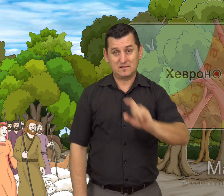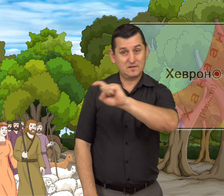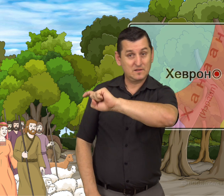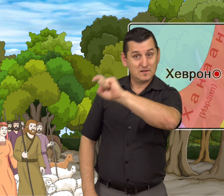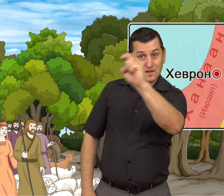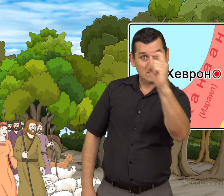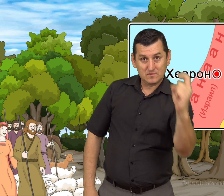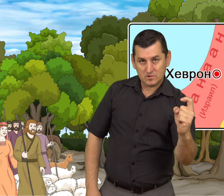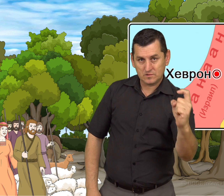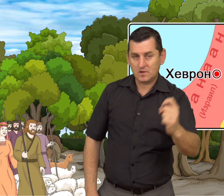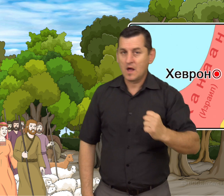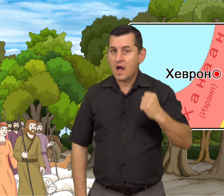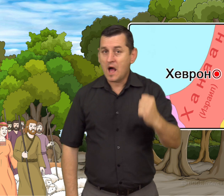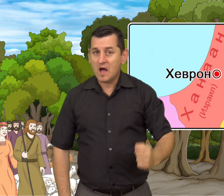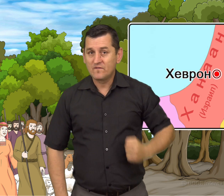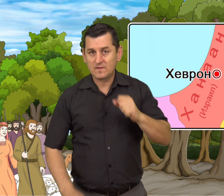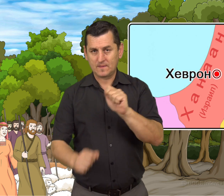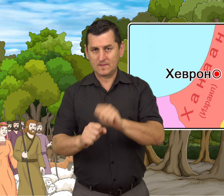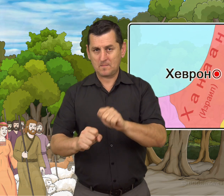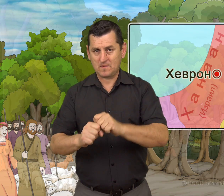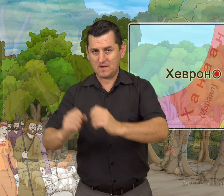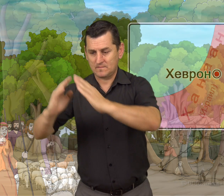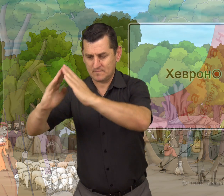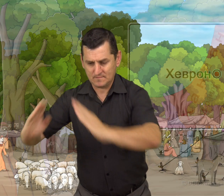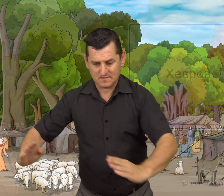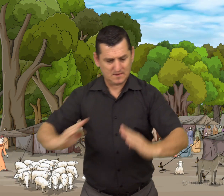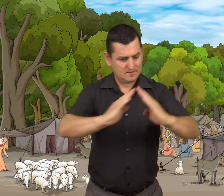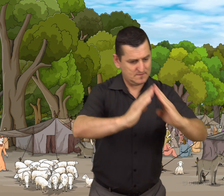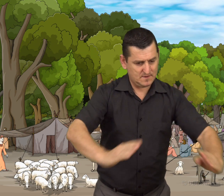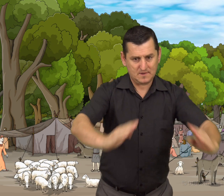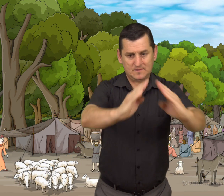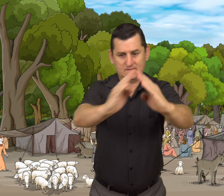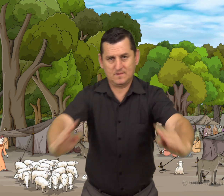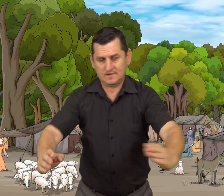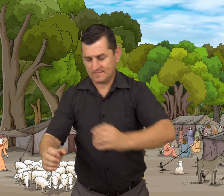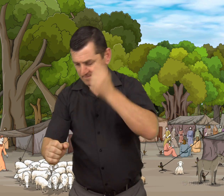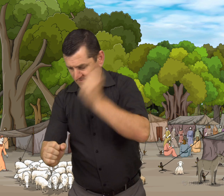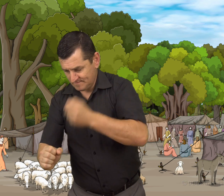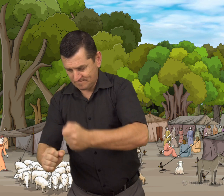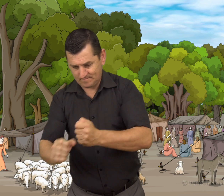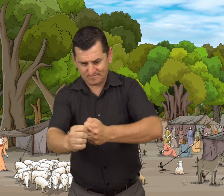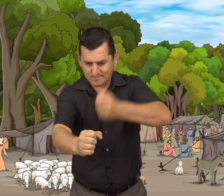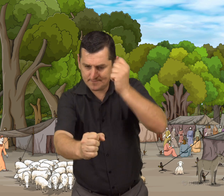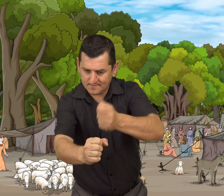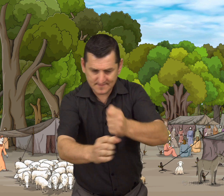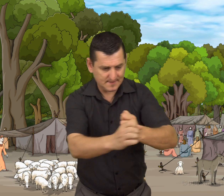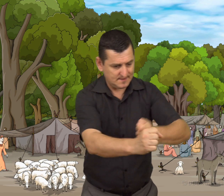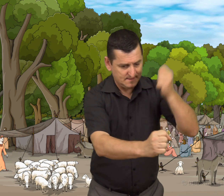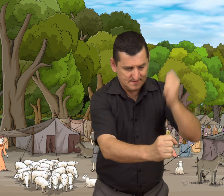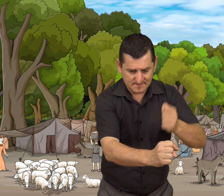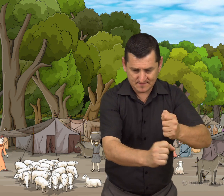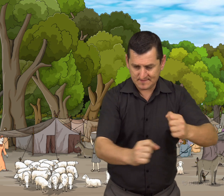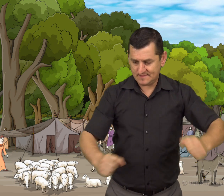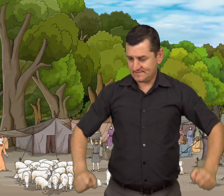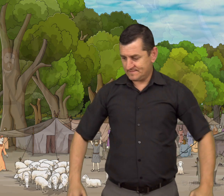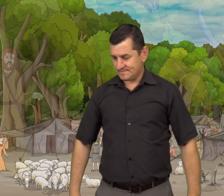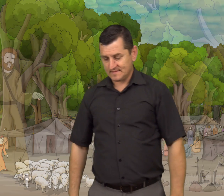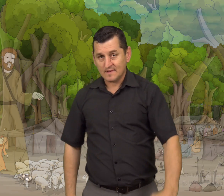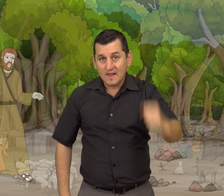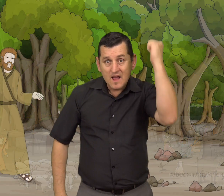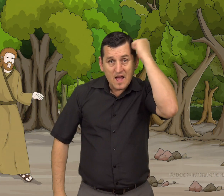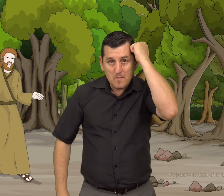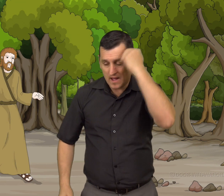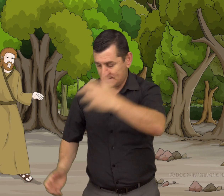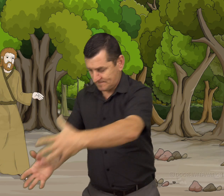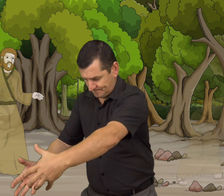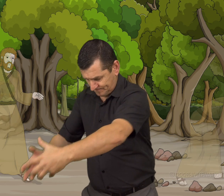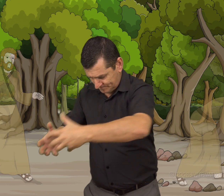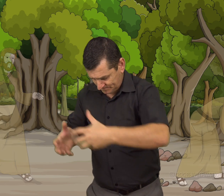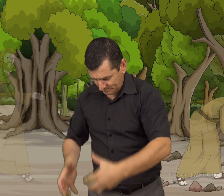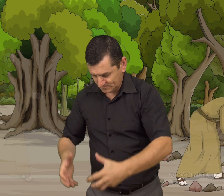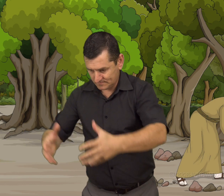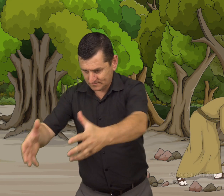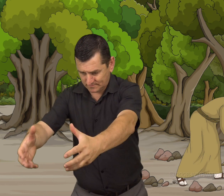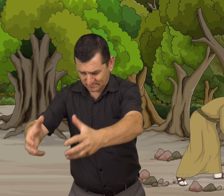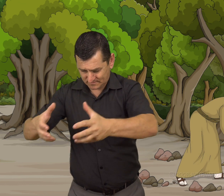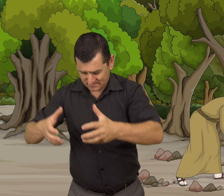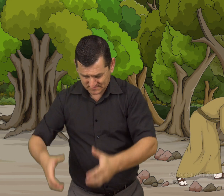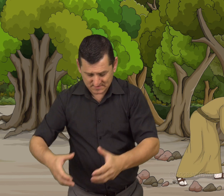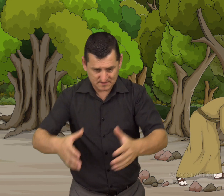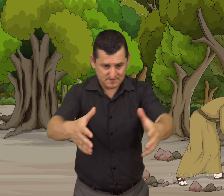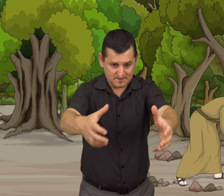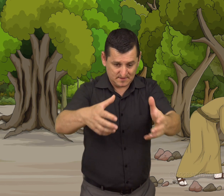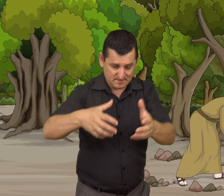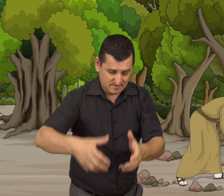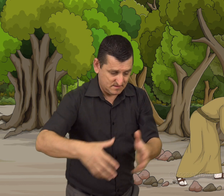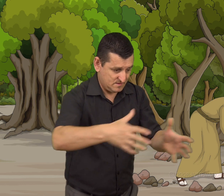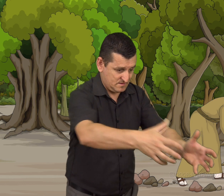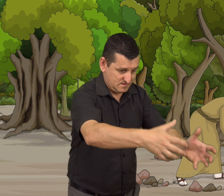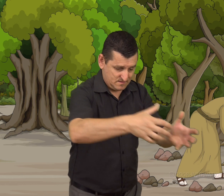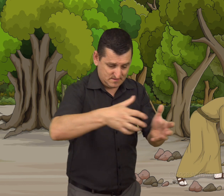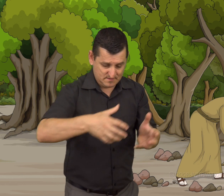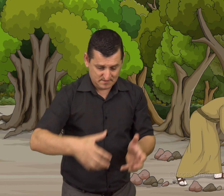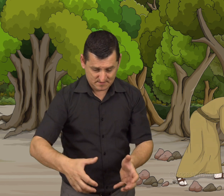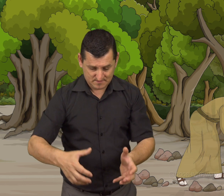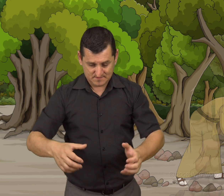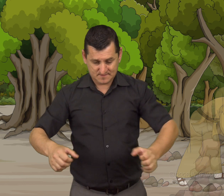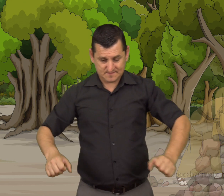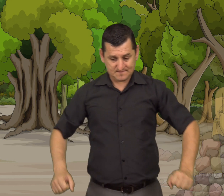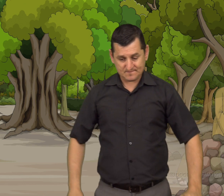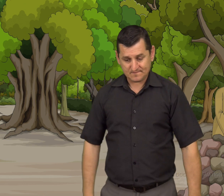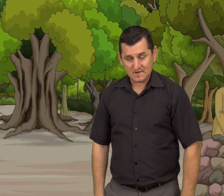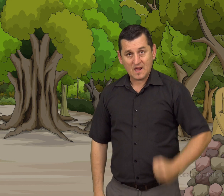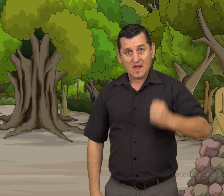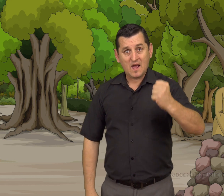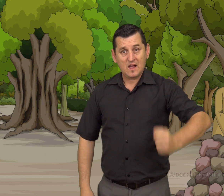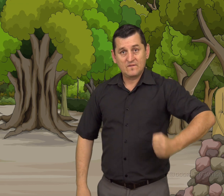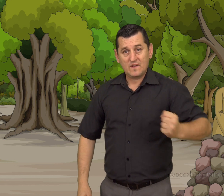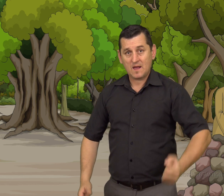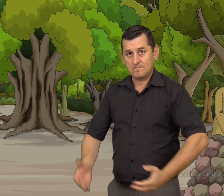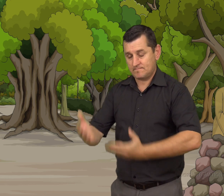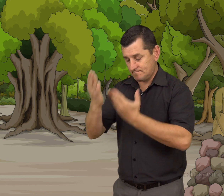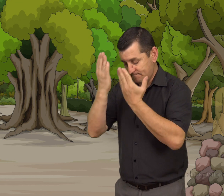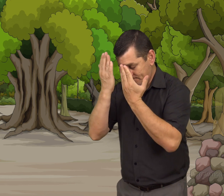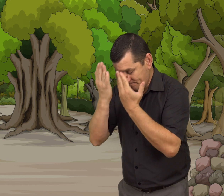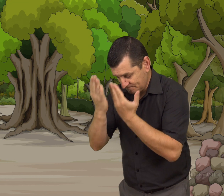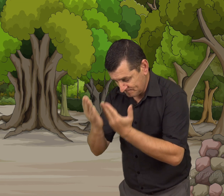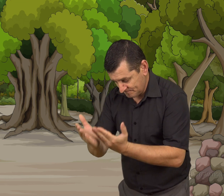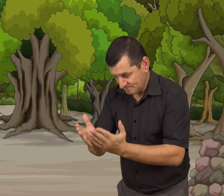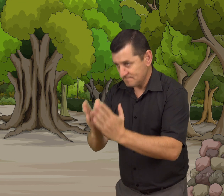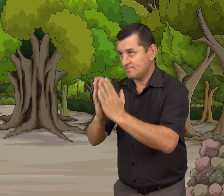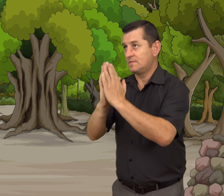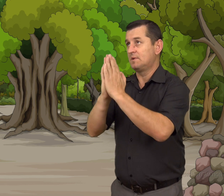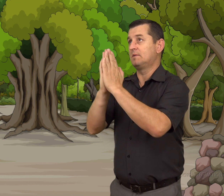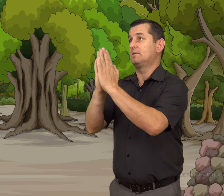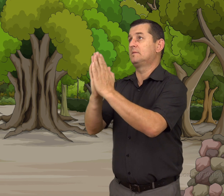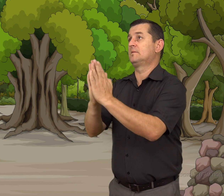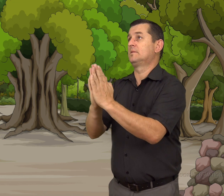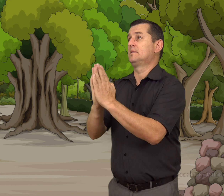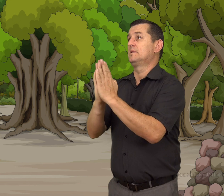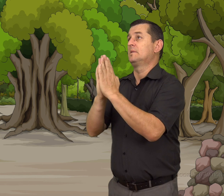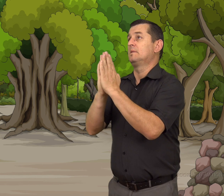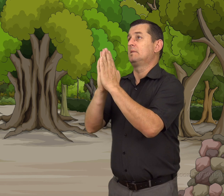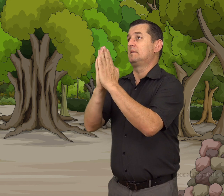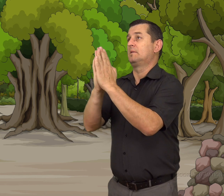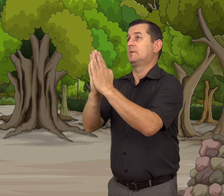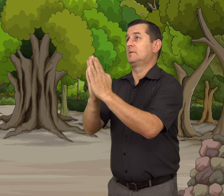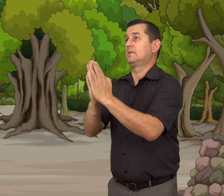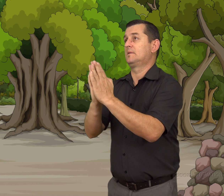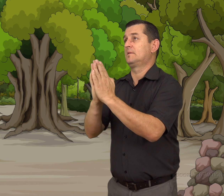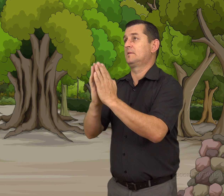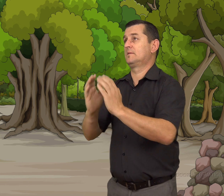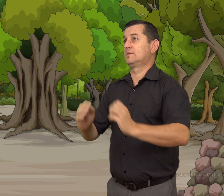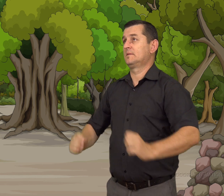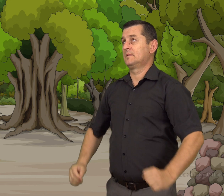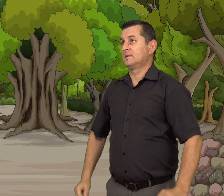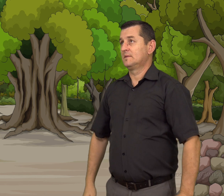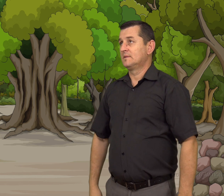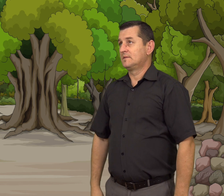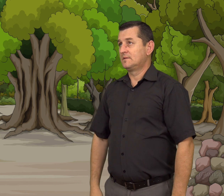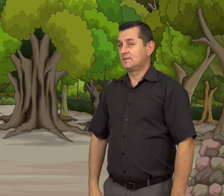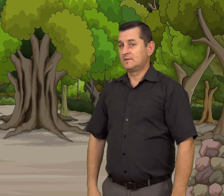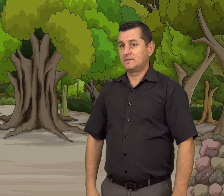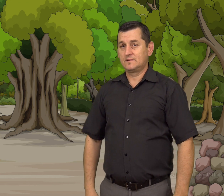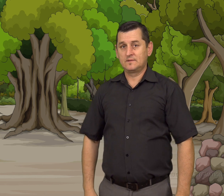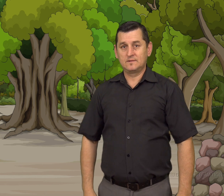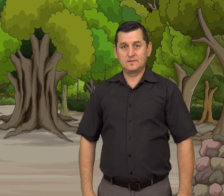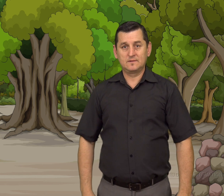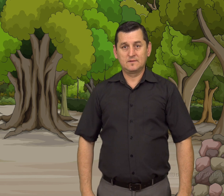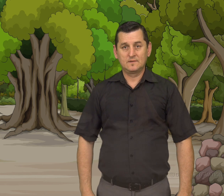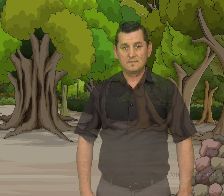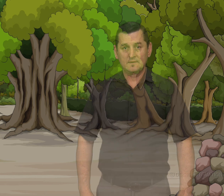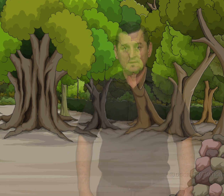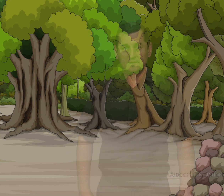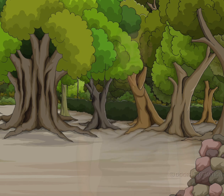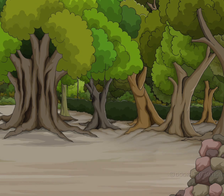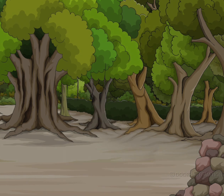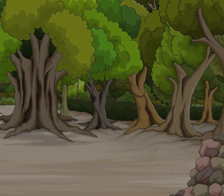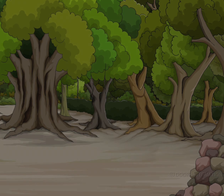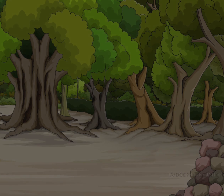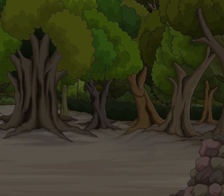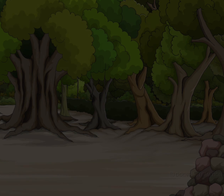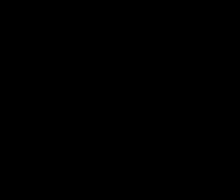So Abram moved his tent and went to live near the Oaks of Mamre at Hebron, where he built an altar to the LORD.